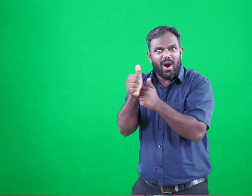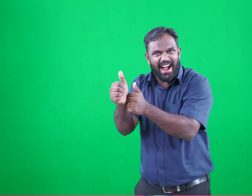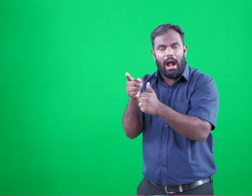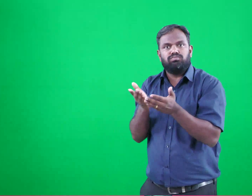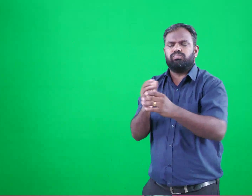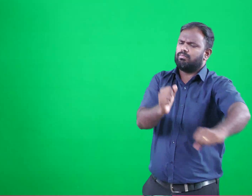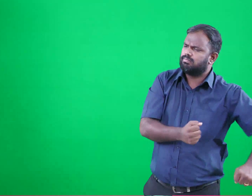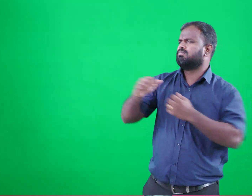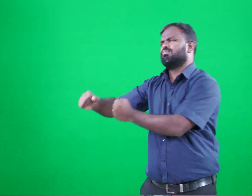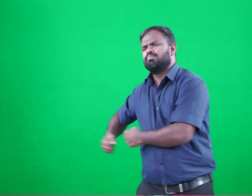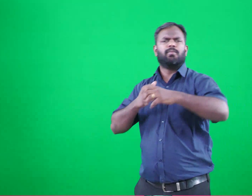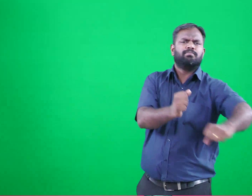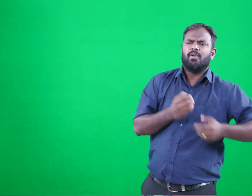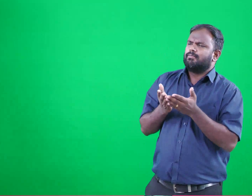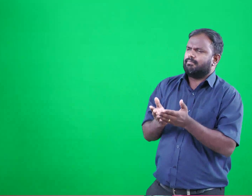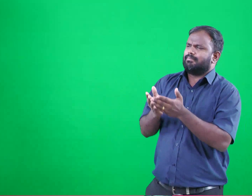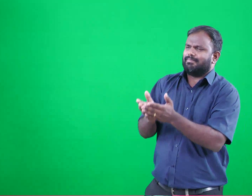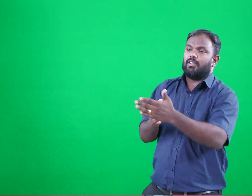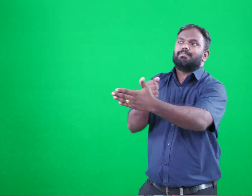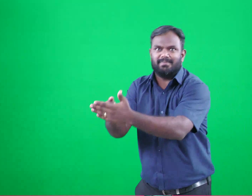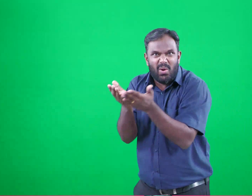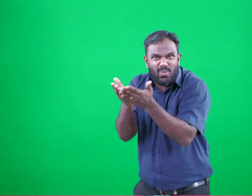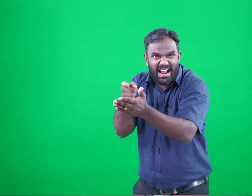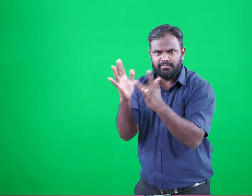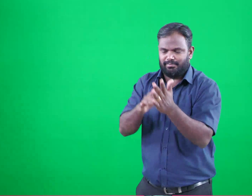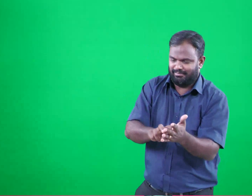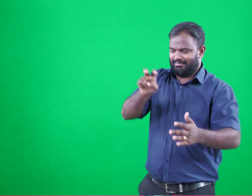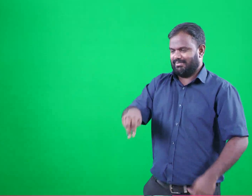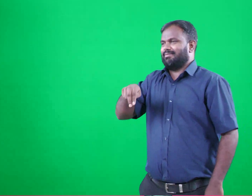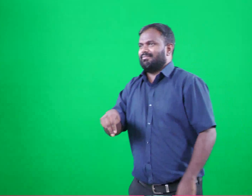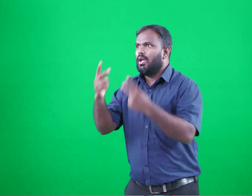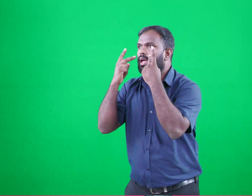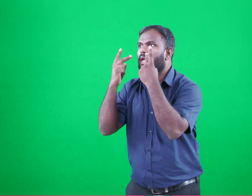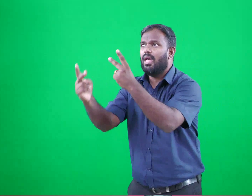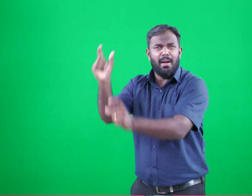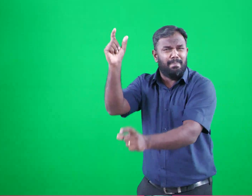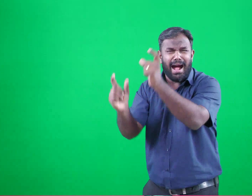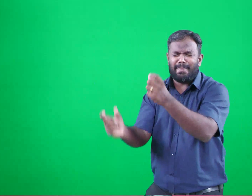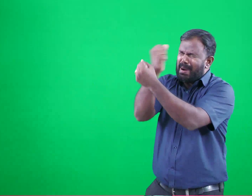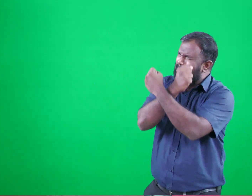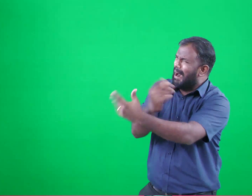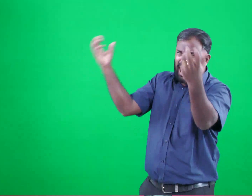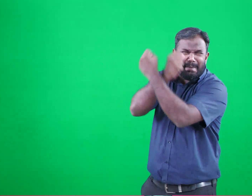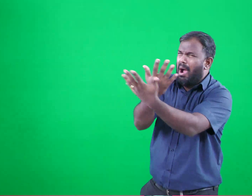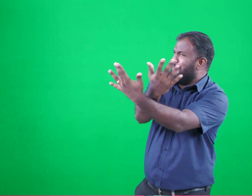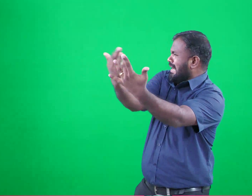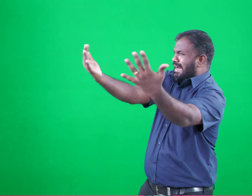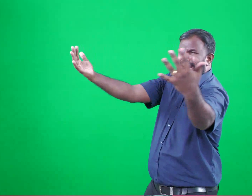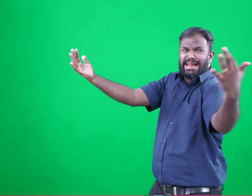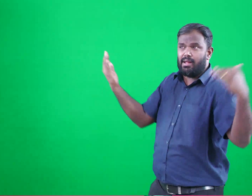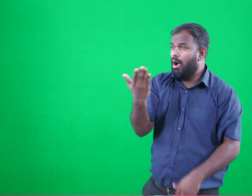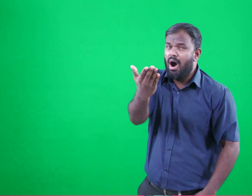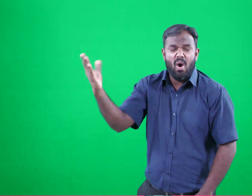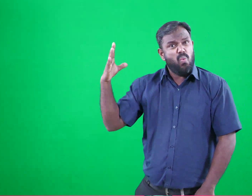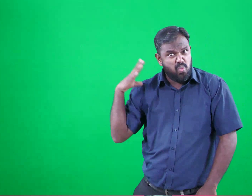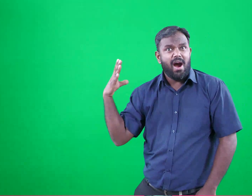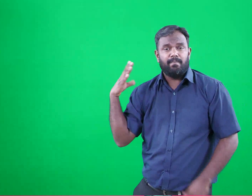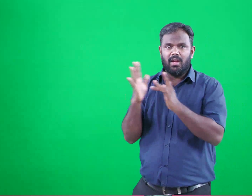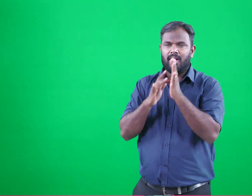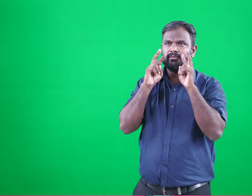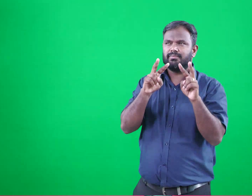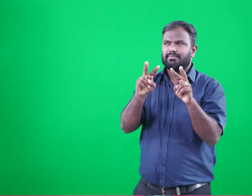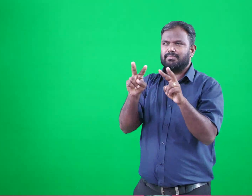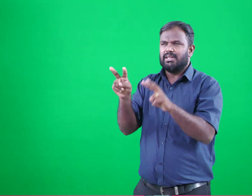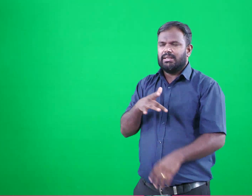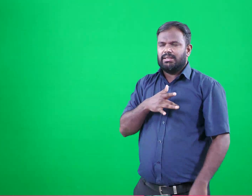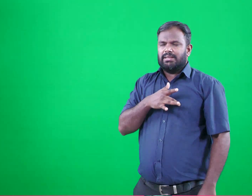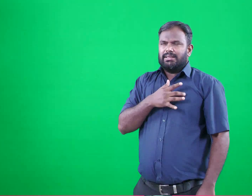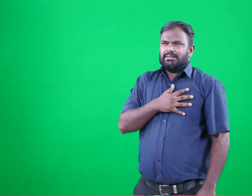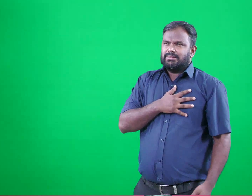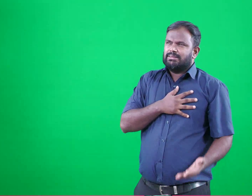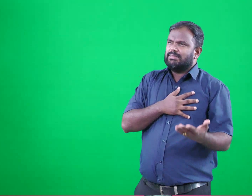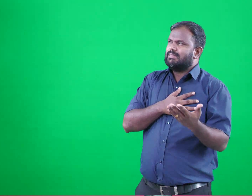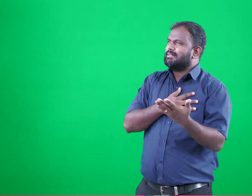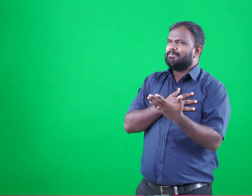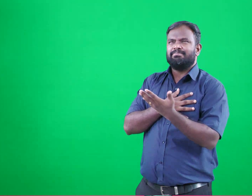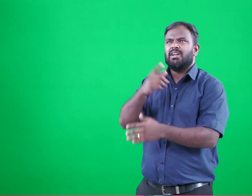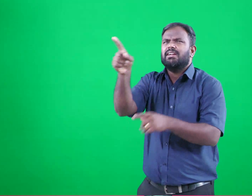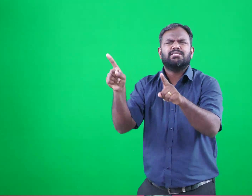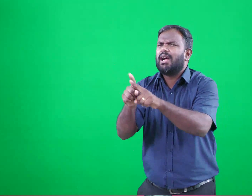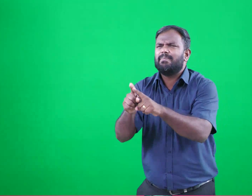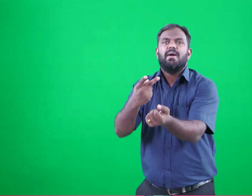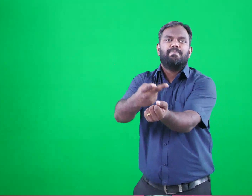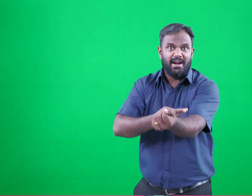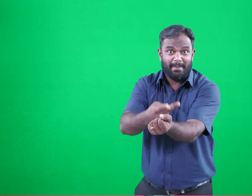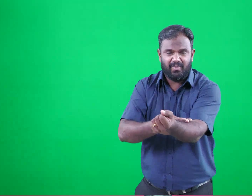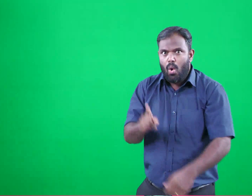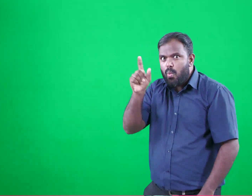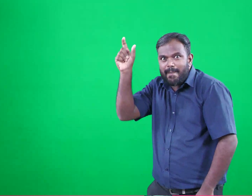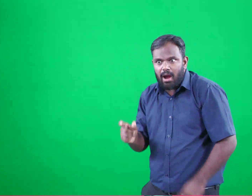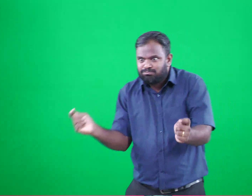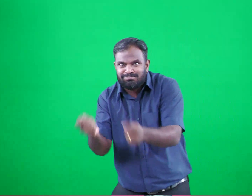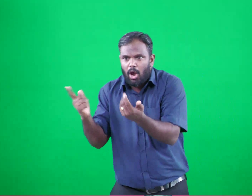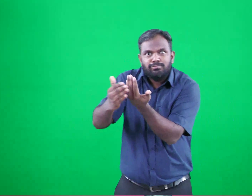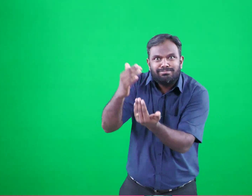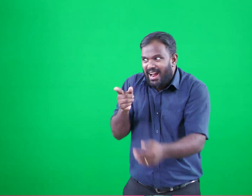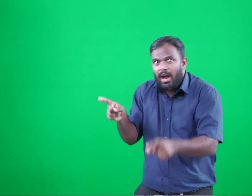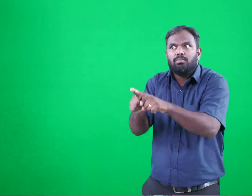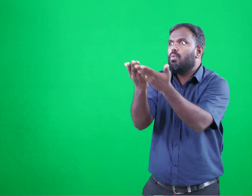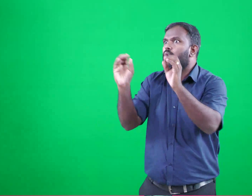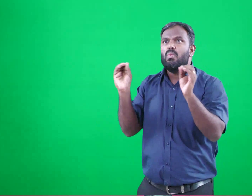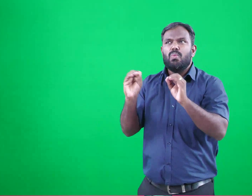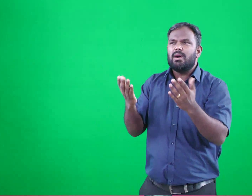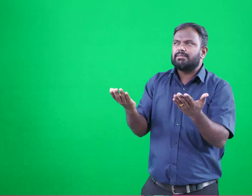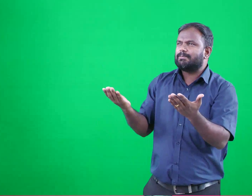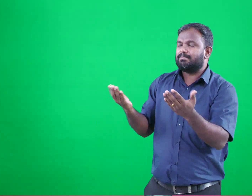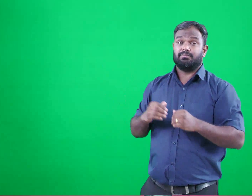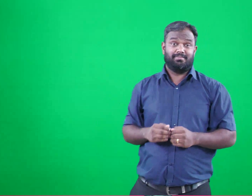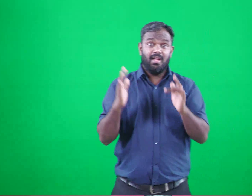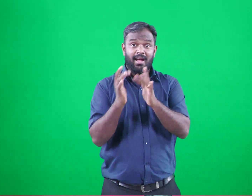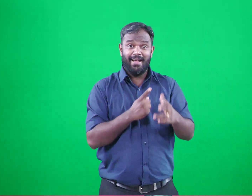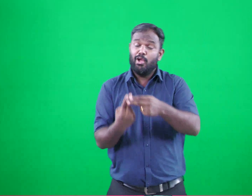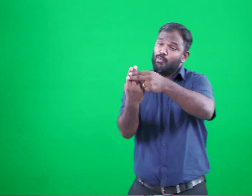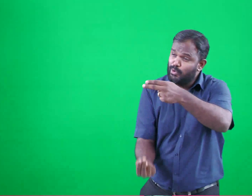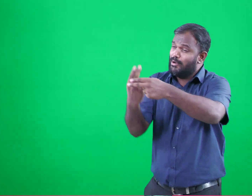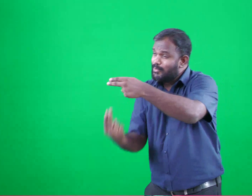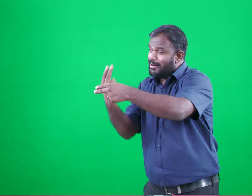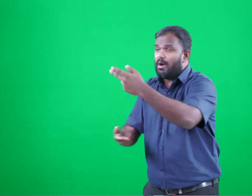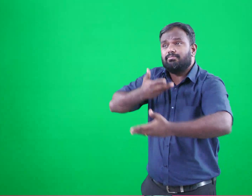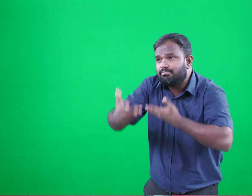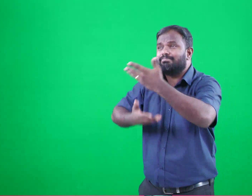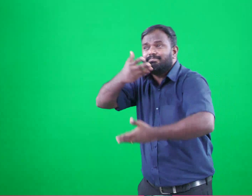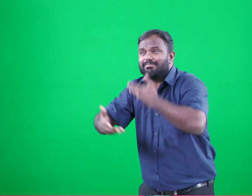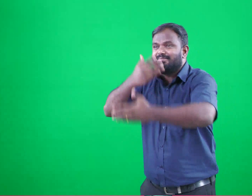When Jesus stepped ashore and saw a large crowd, He had compassion on them, because they were like sheep without a shepherd.